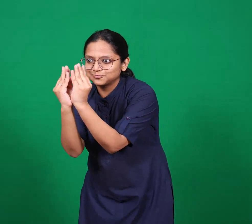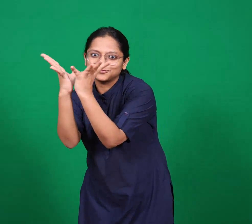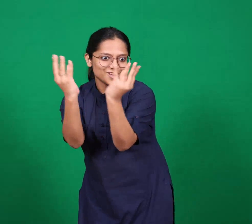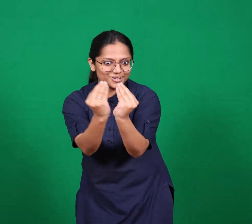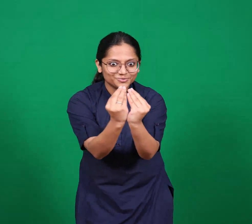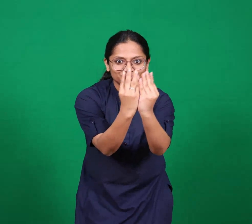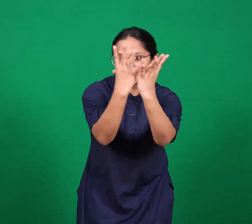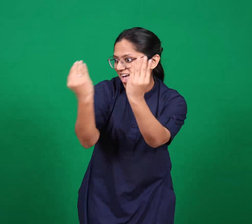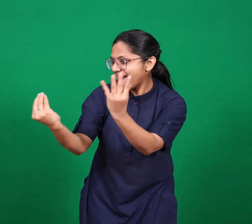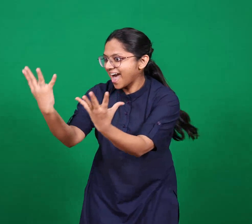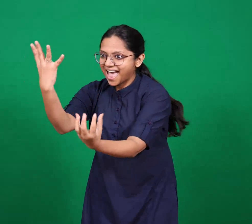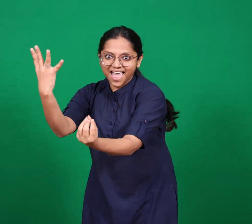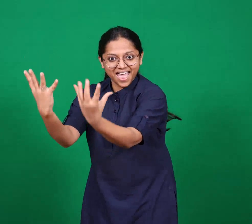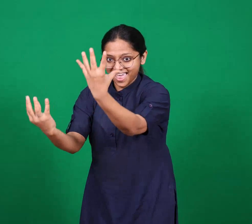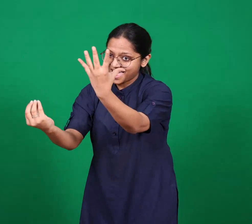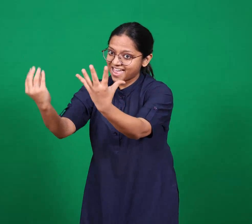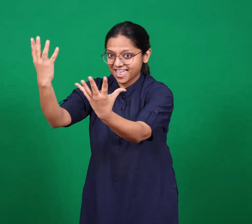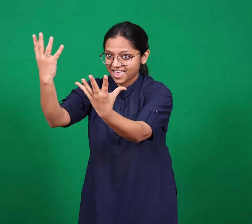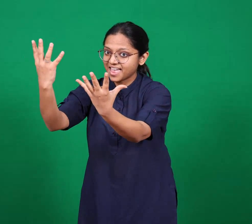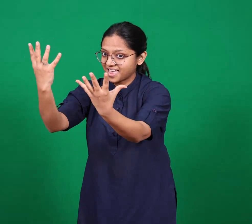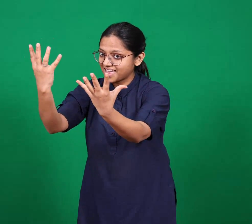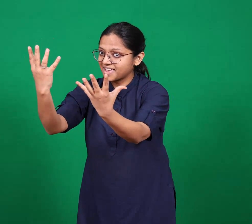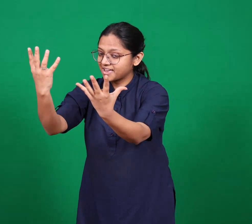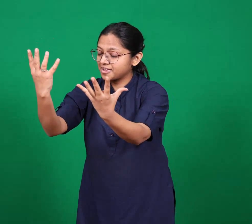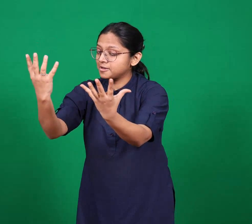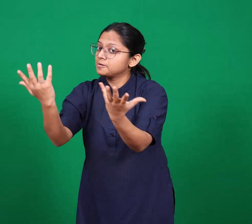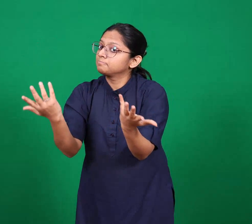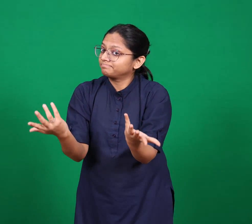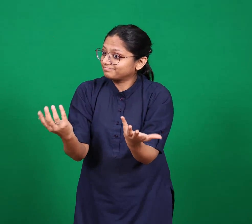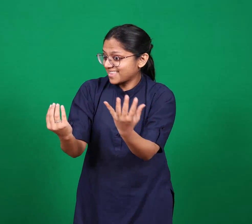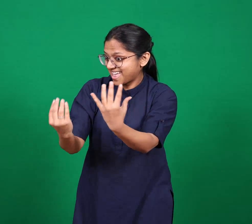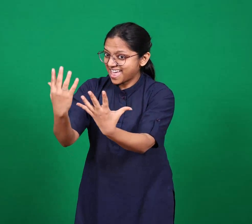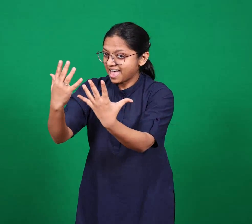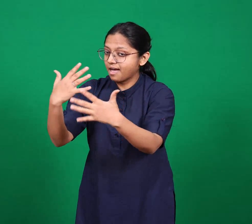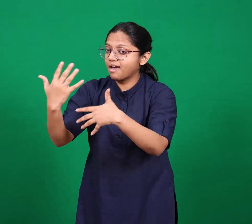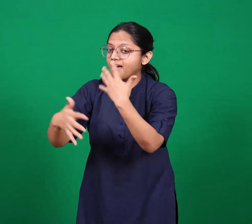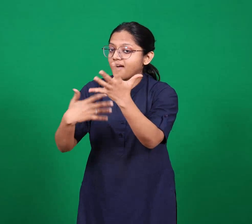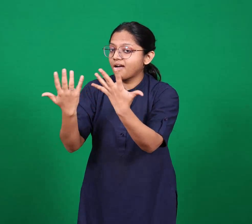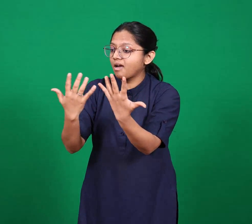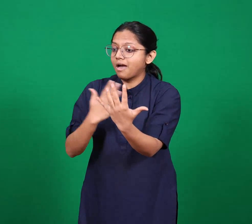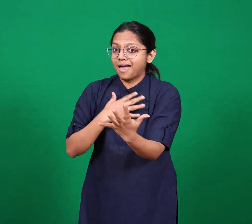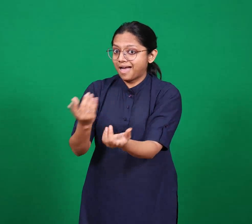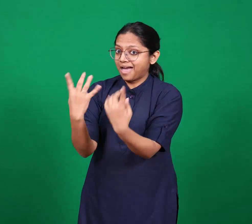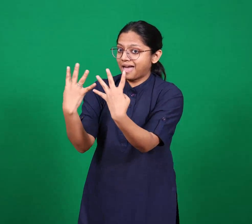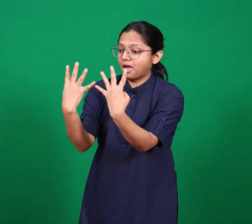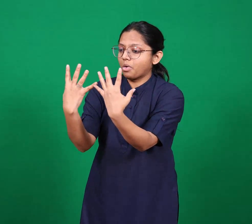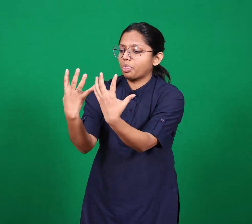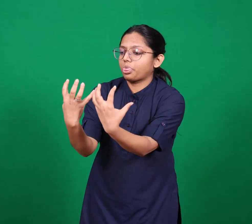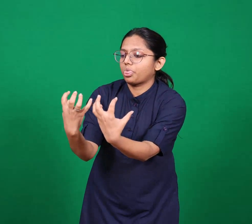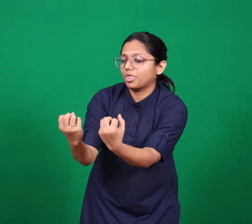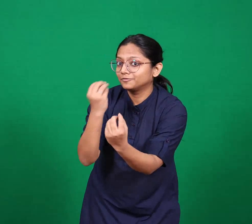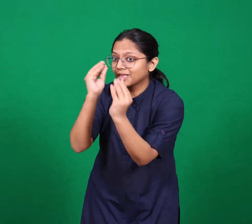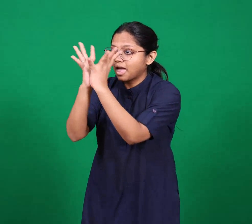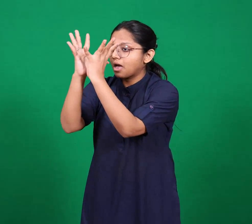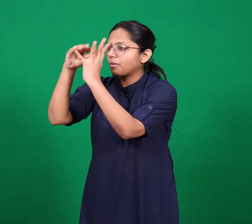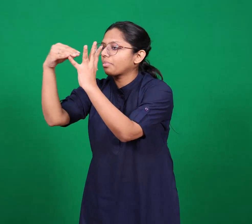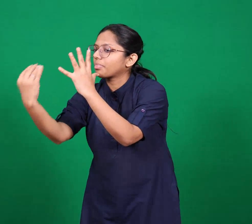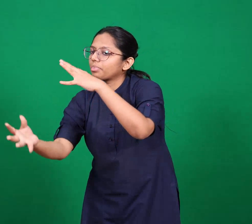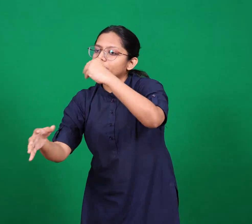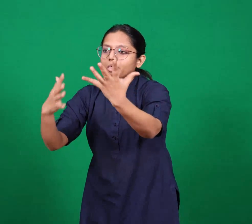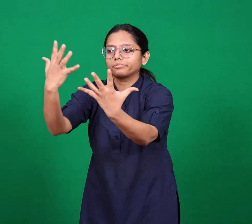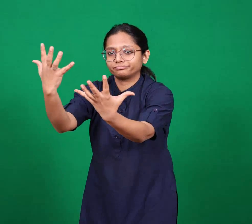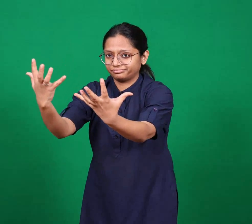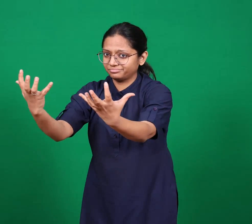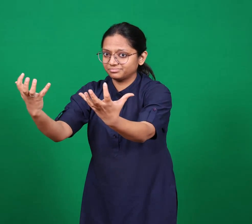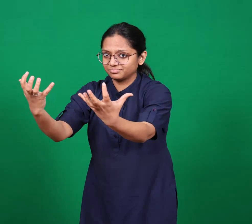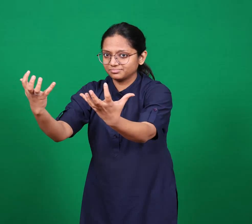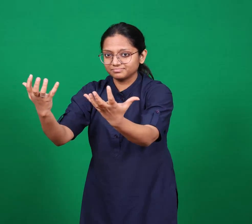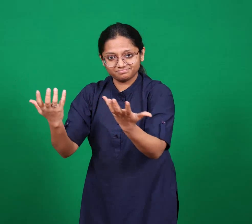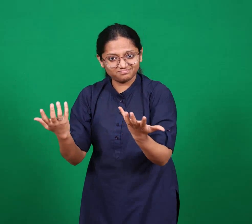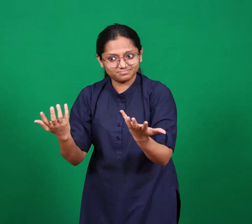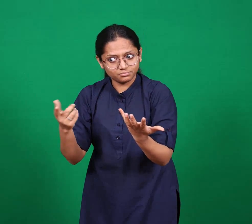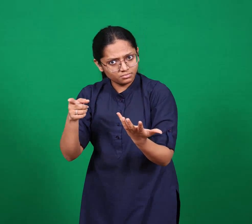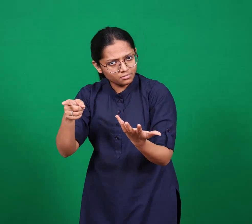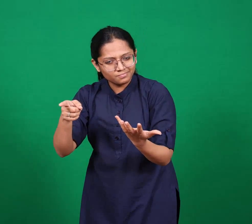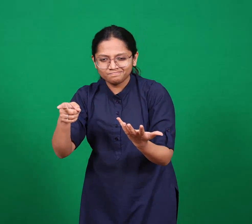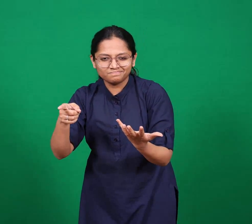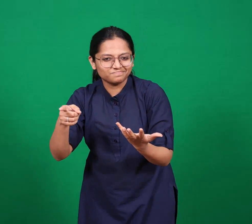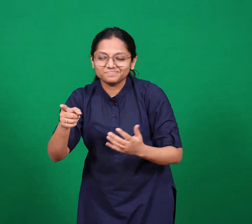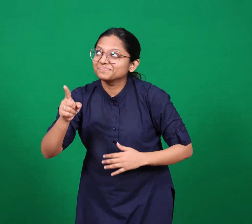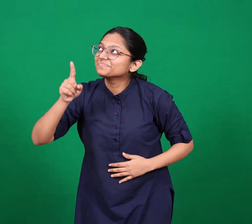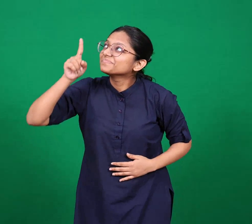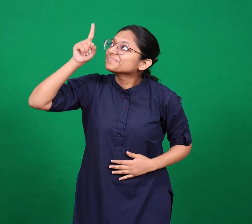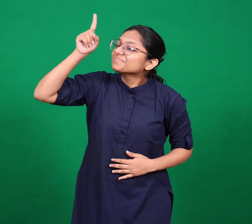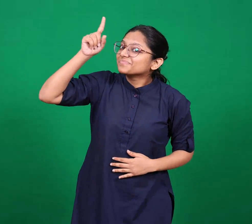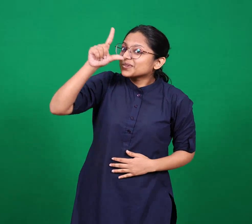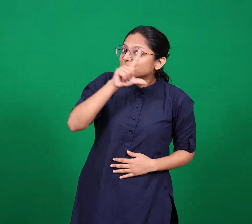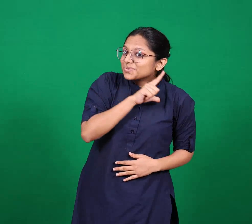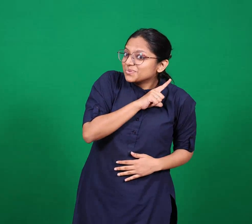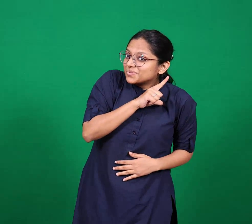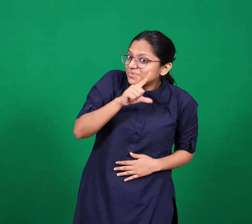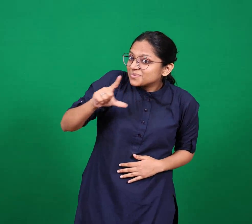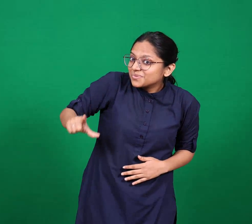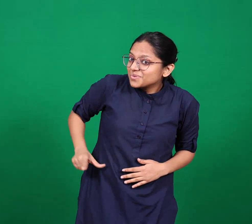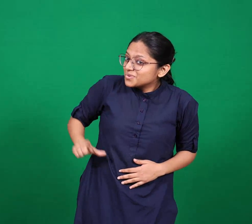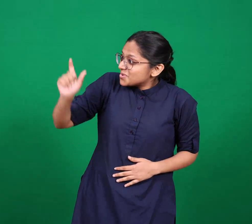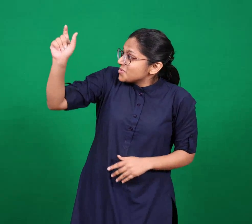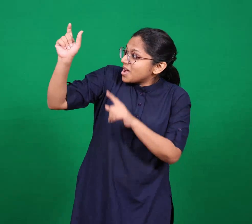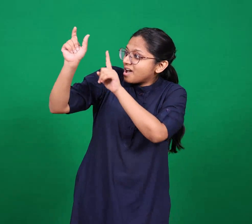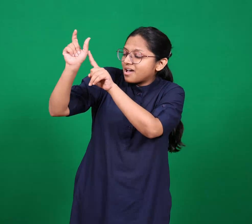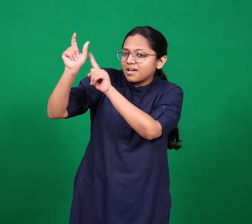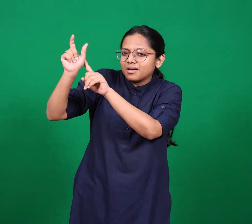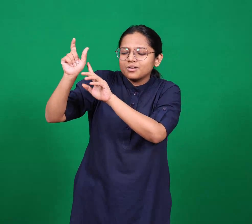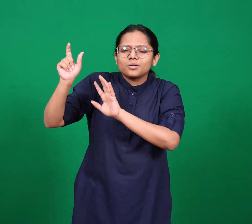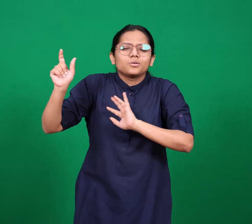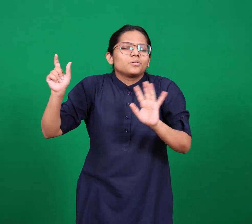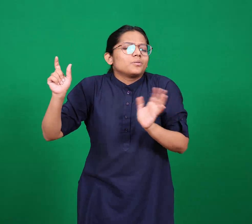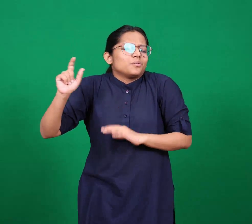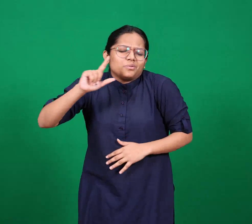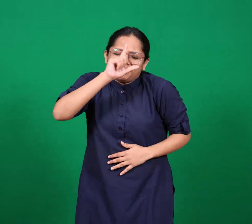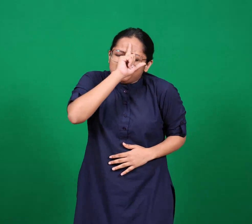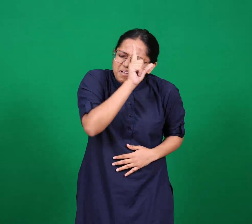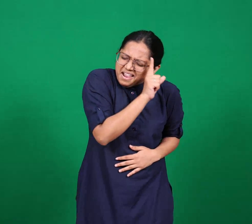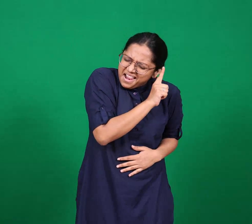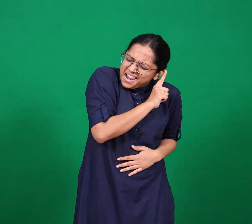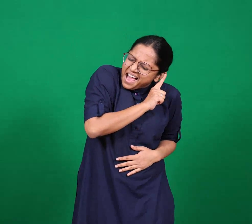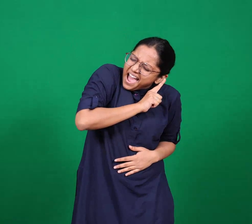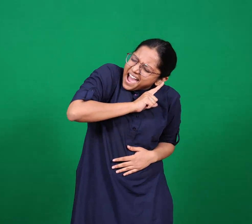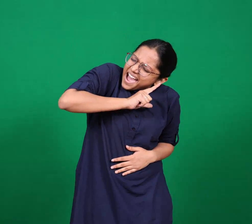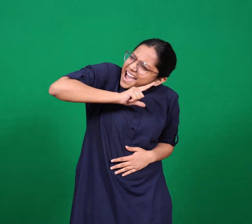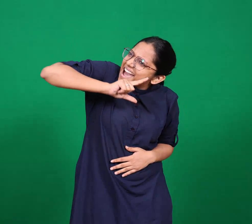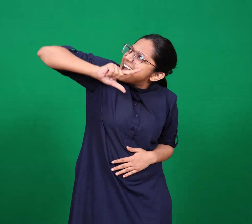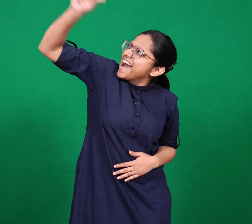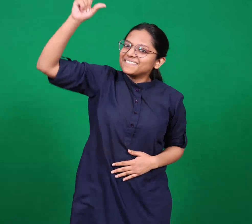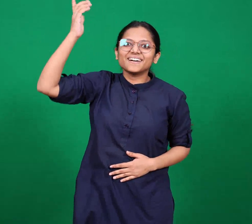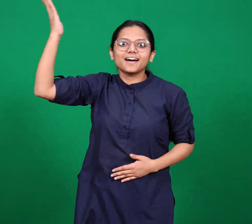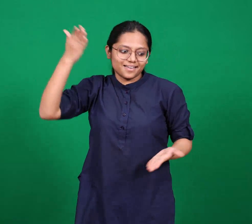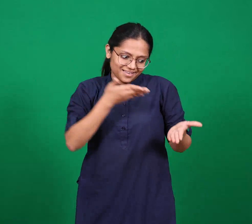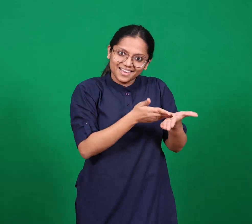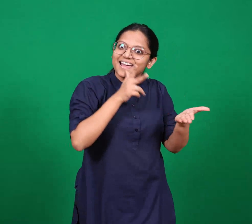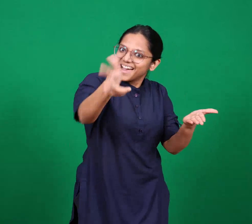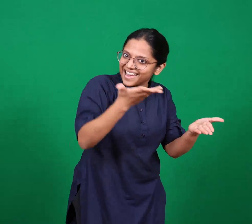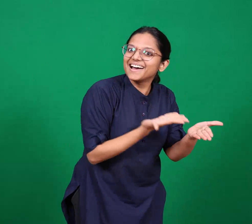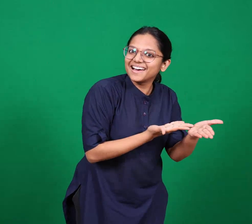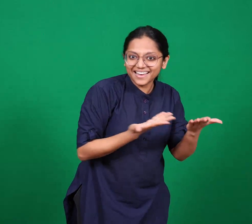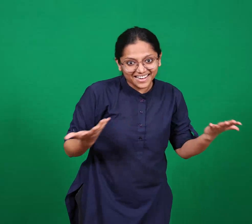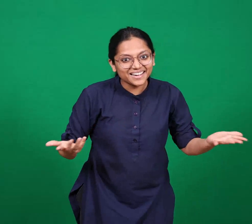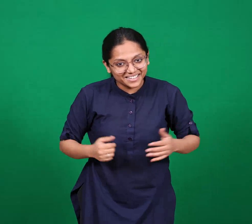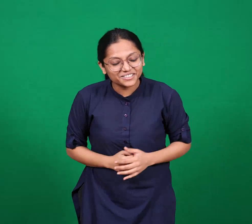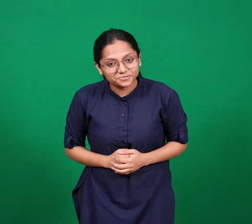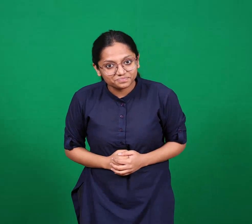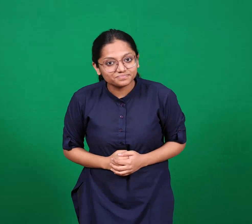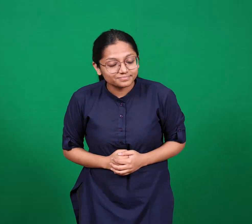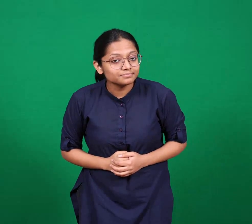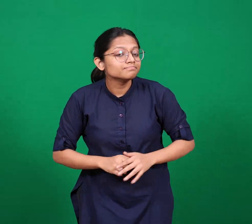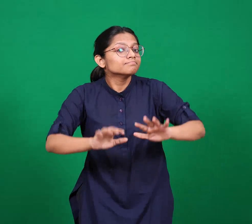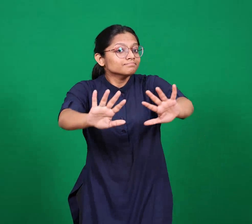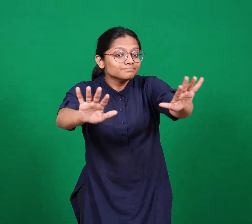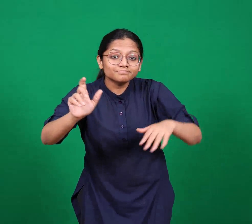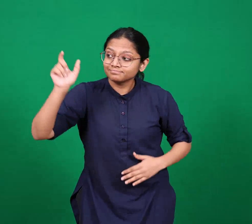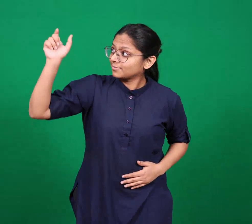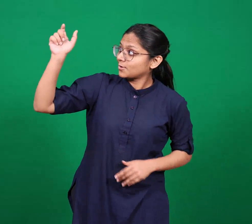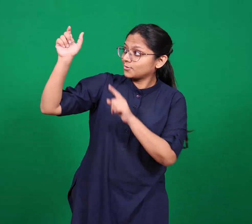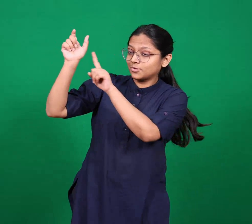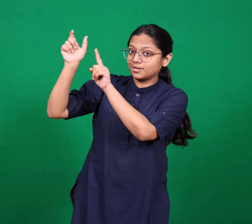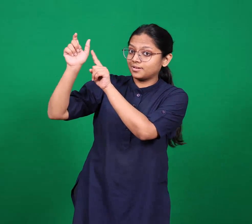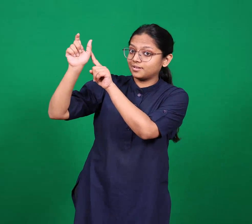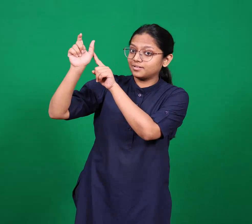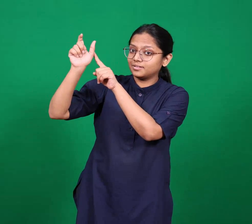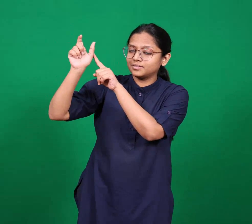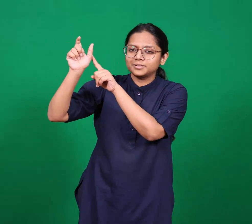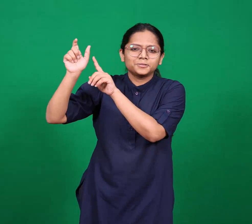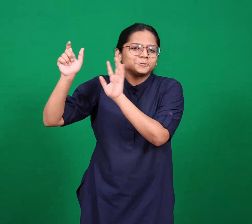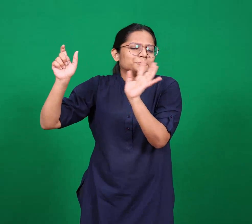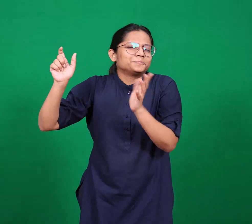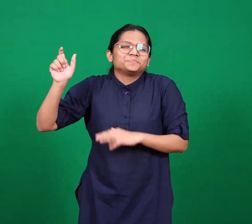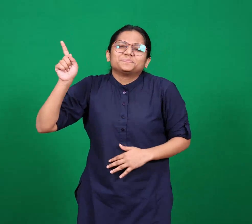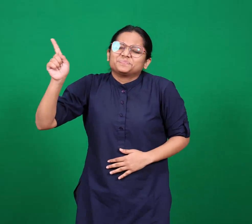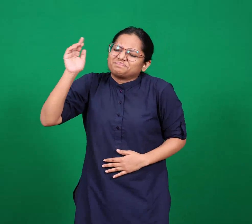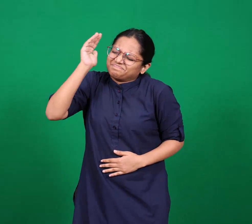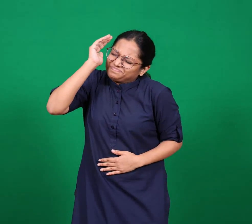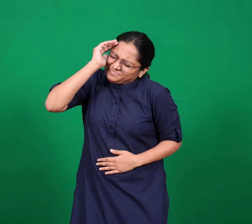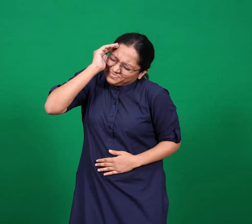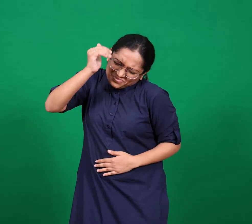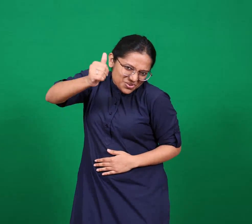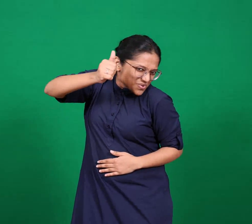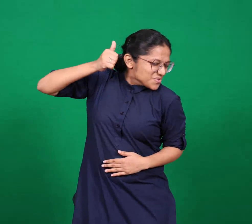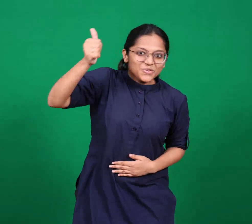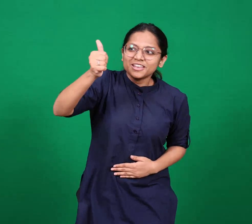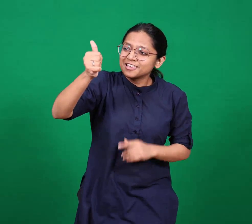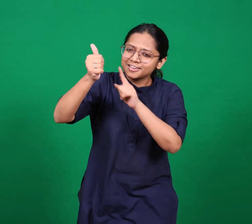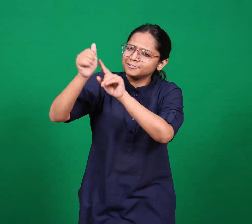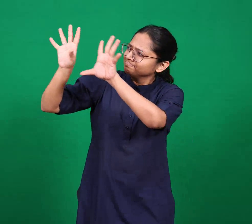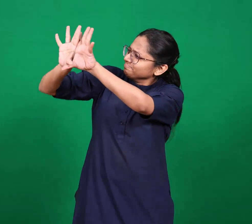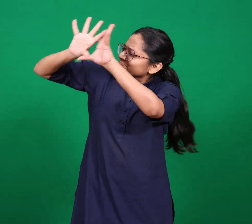the grass withers and the flowers fall, but the word of the Lord stands forever."